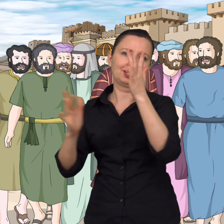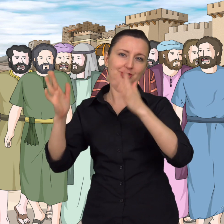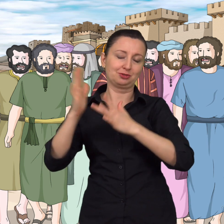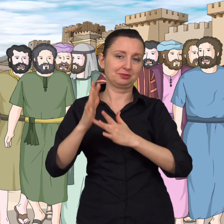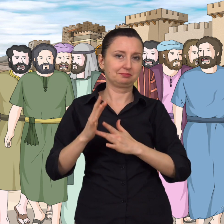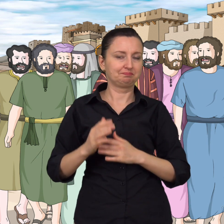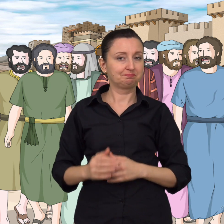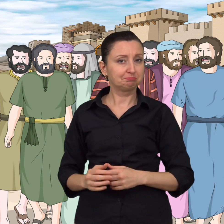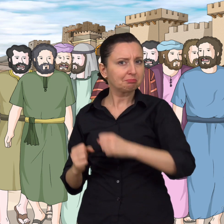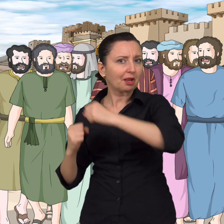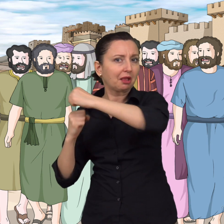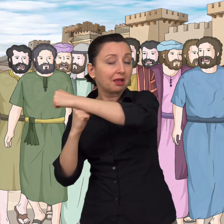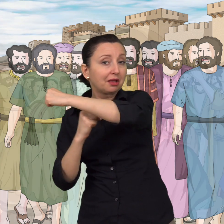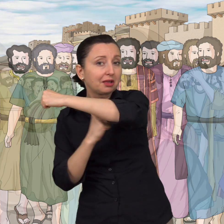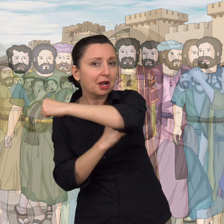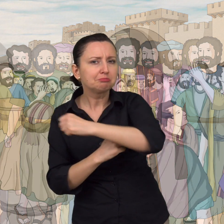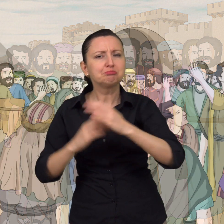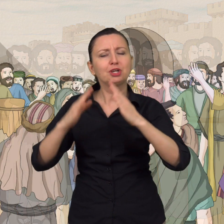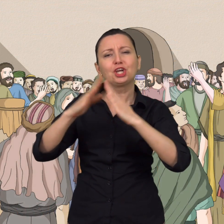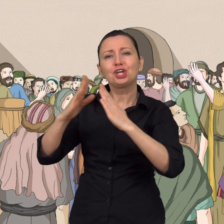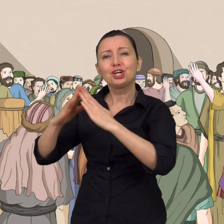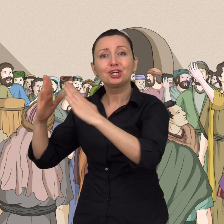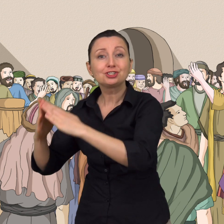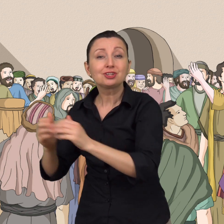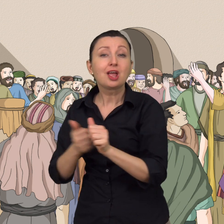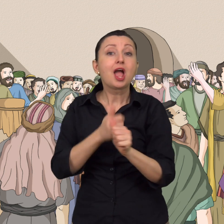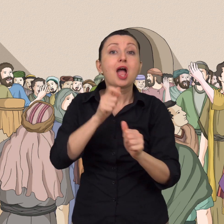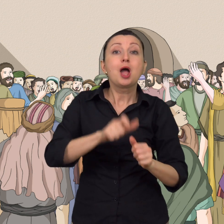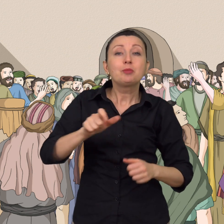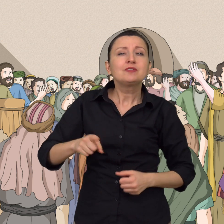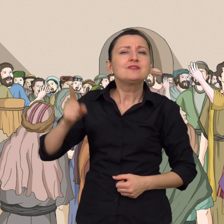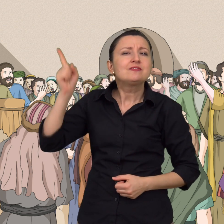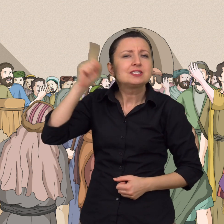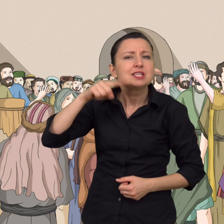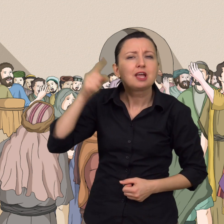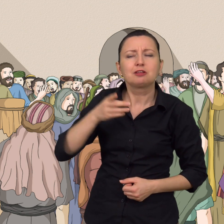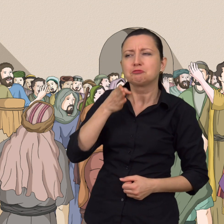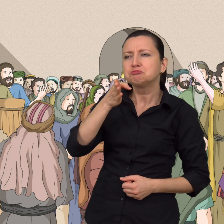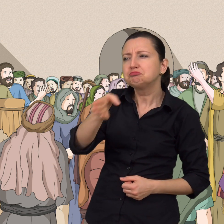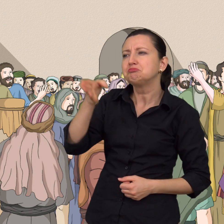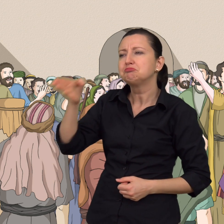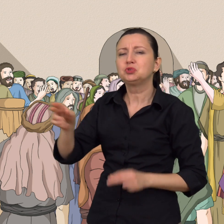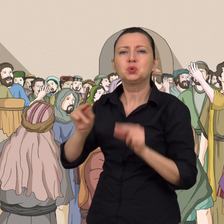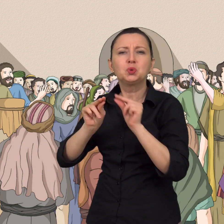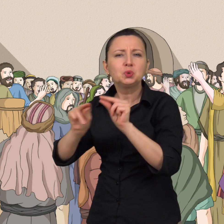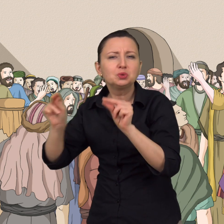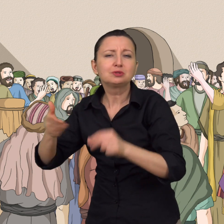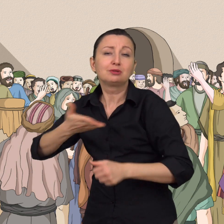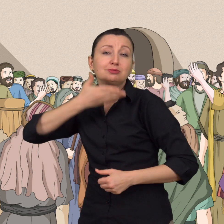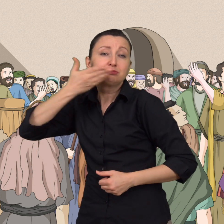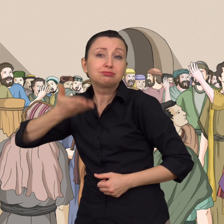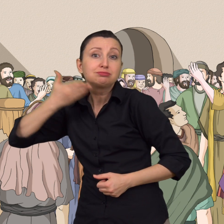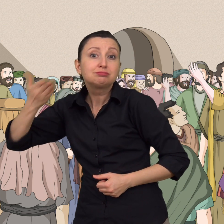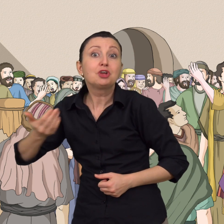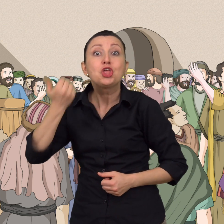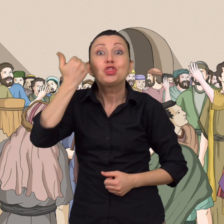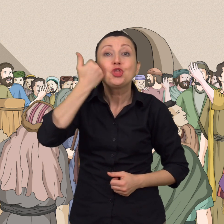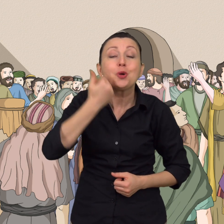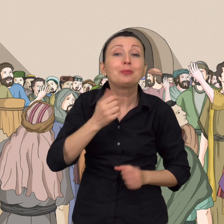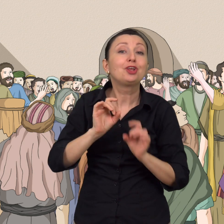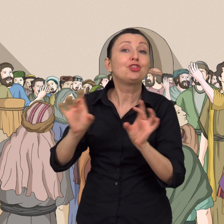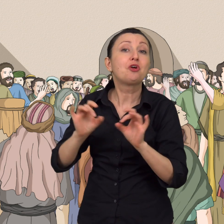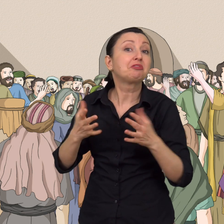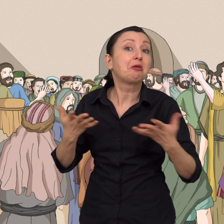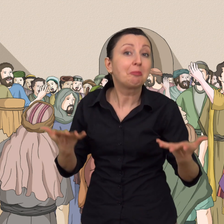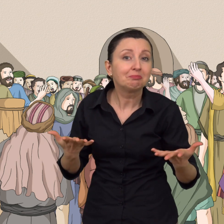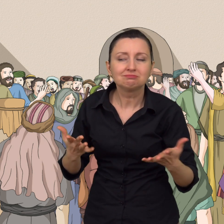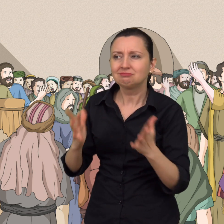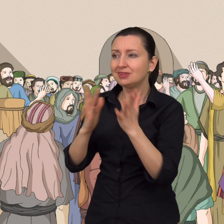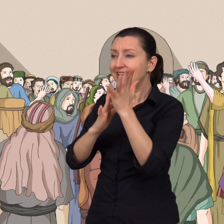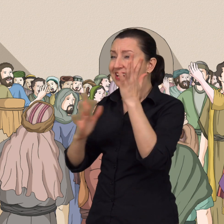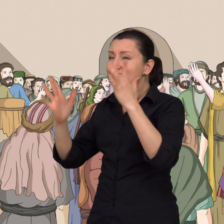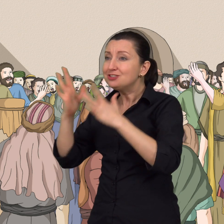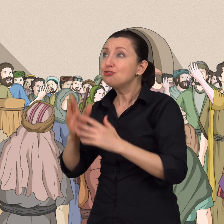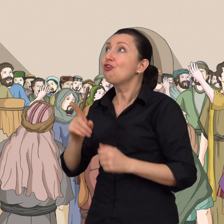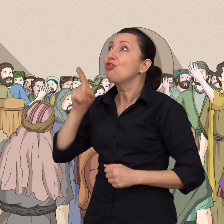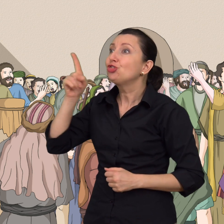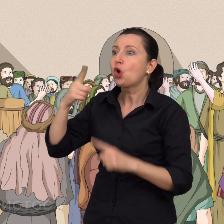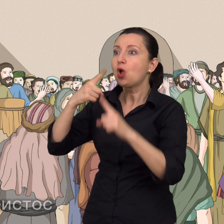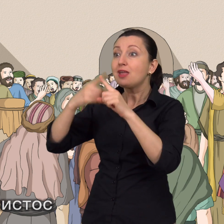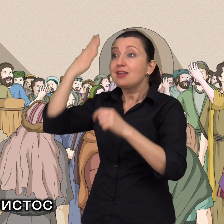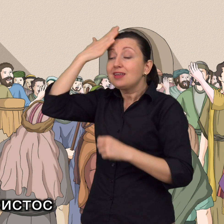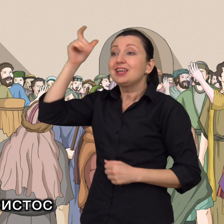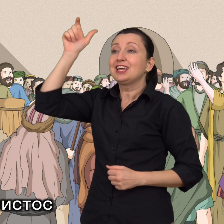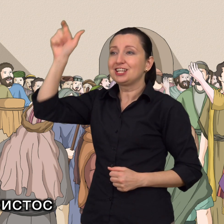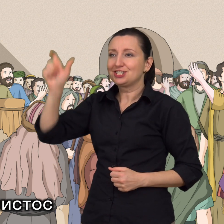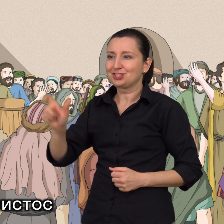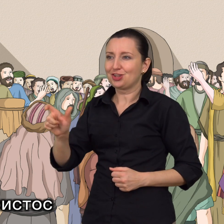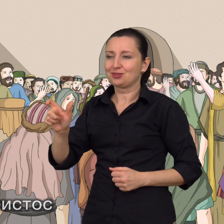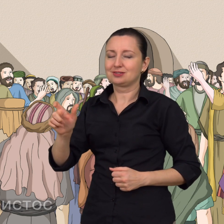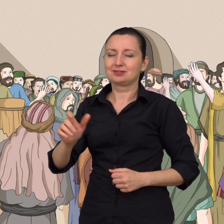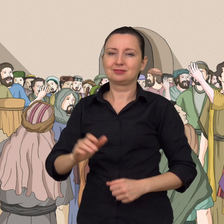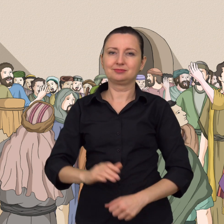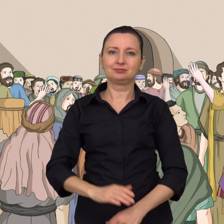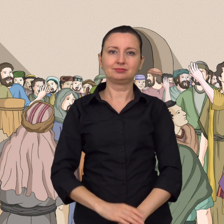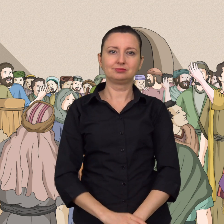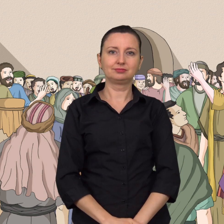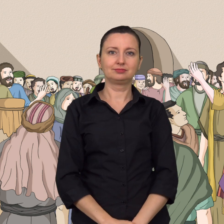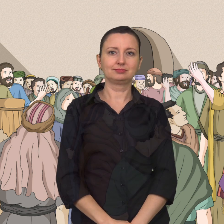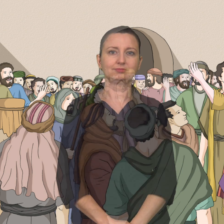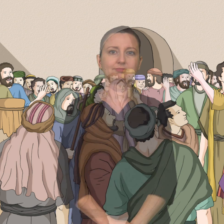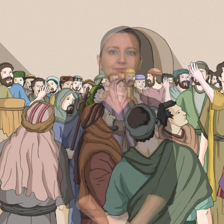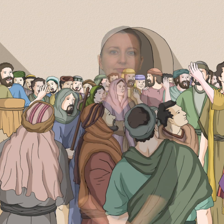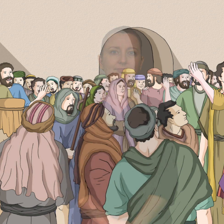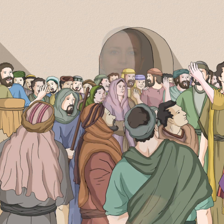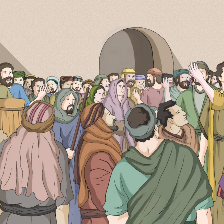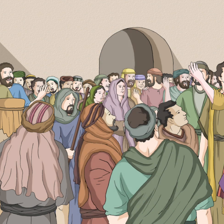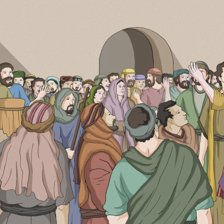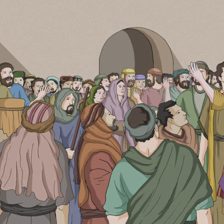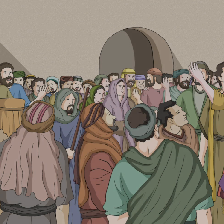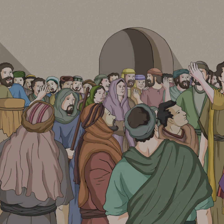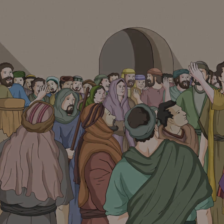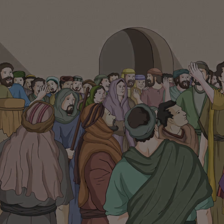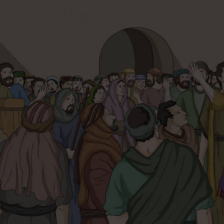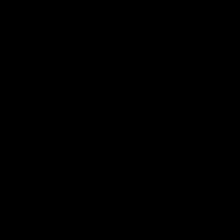Every day, in the temple courts and from house to house, they did not stop teaching and proclaiming the good news that Jesus is the Christ.